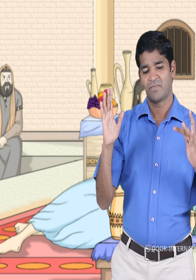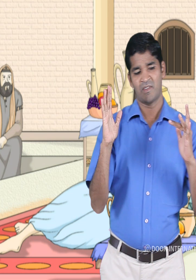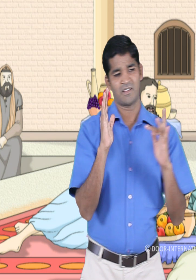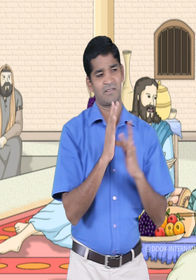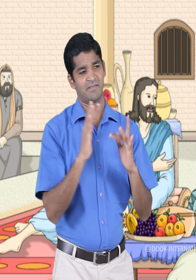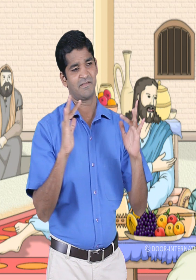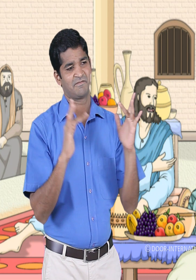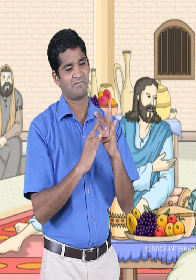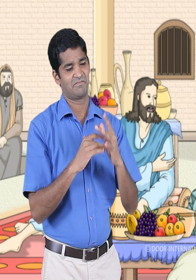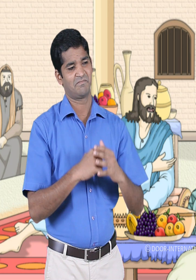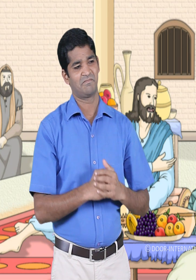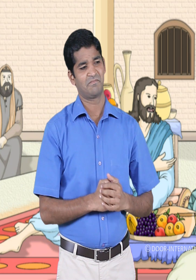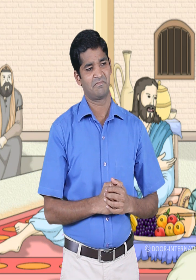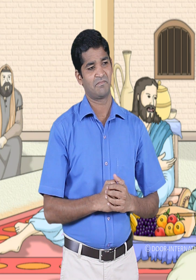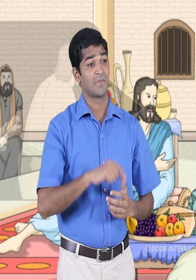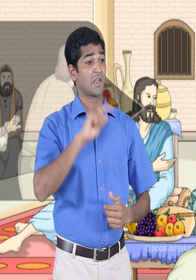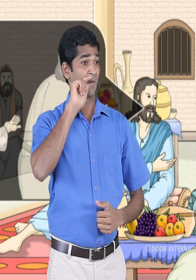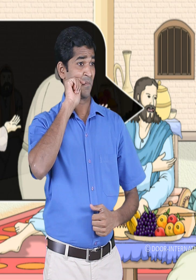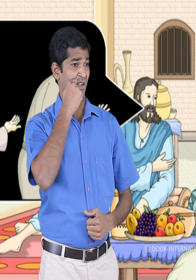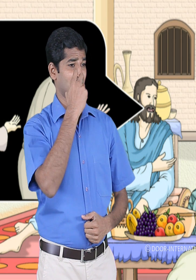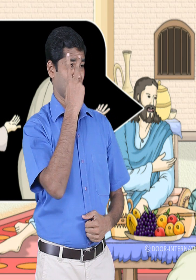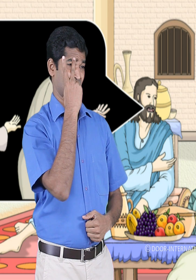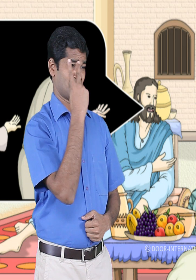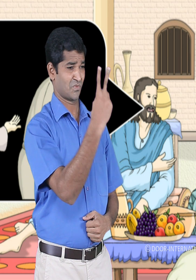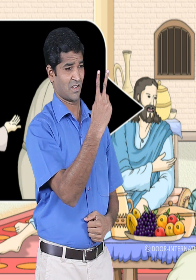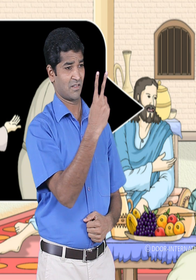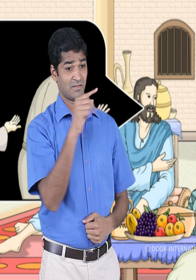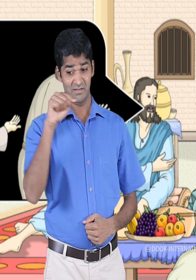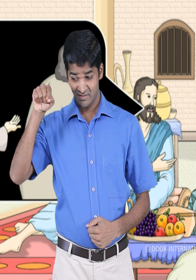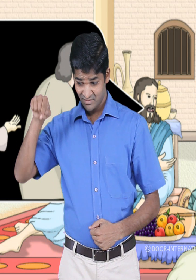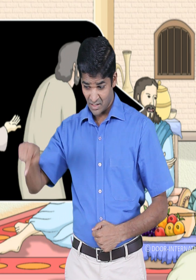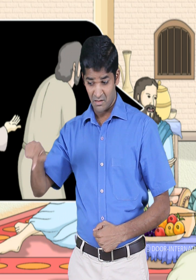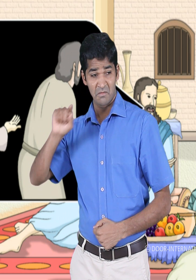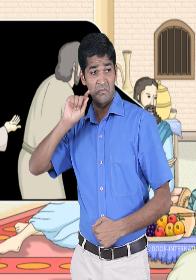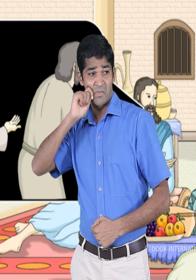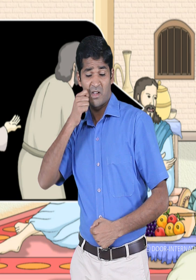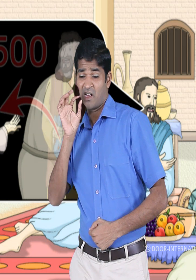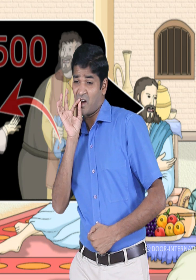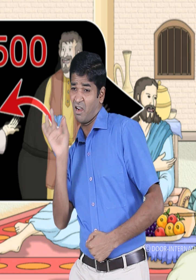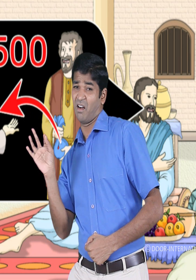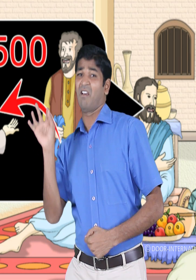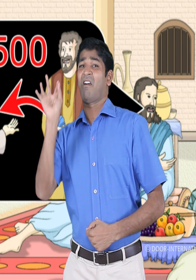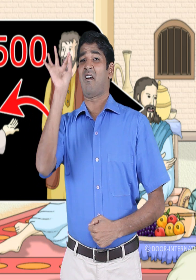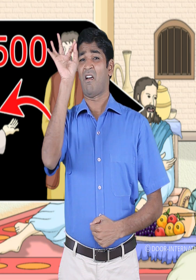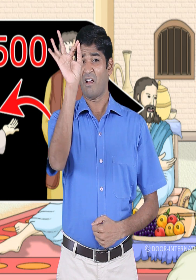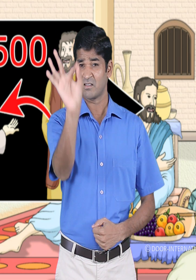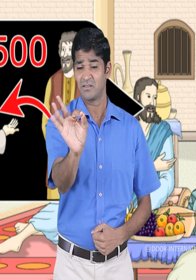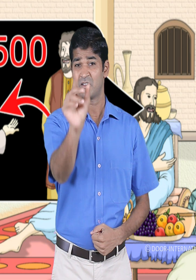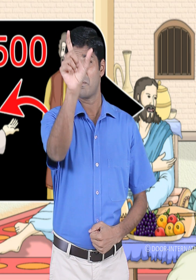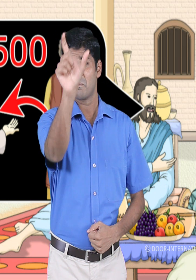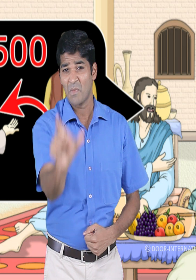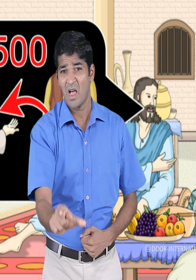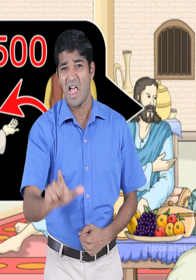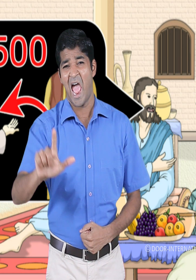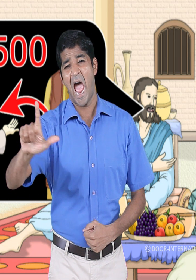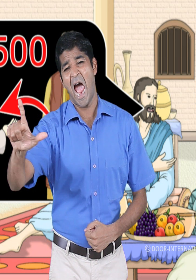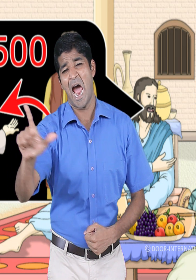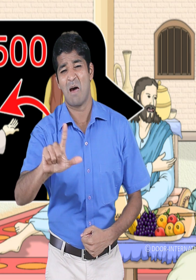“Two men were debtors to a certain moneylender.